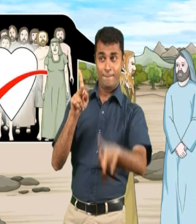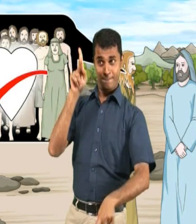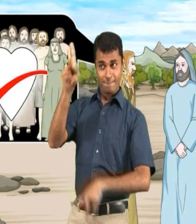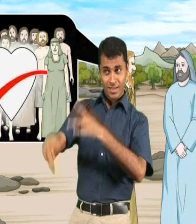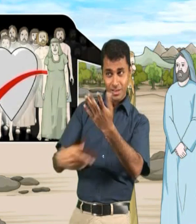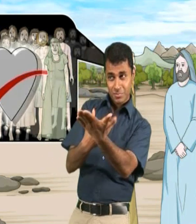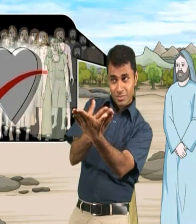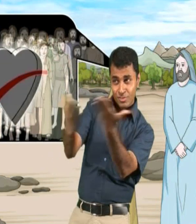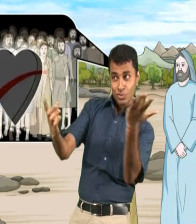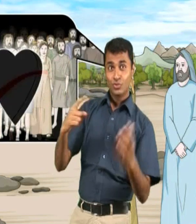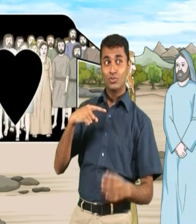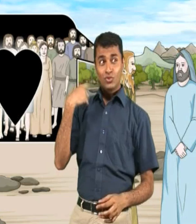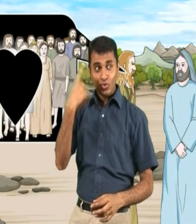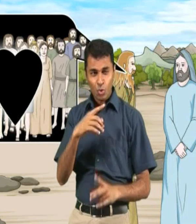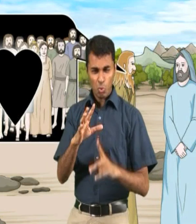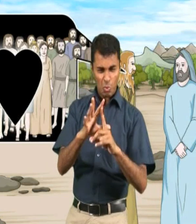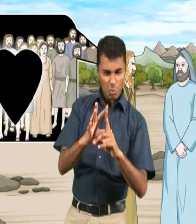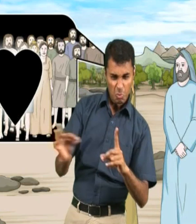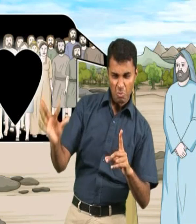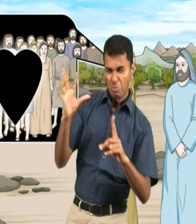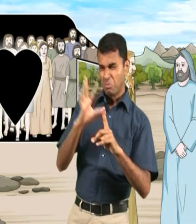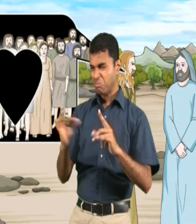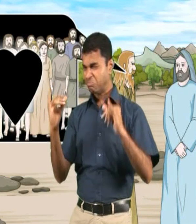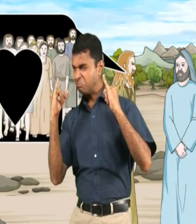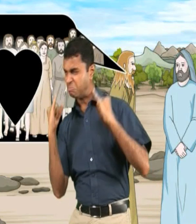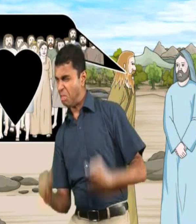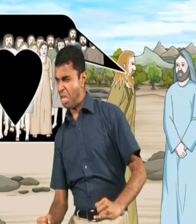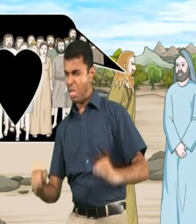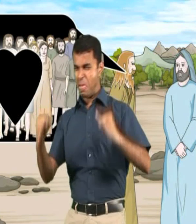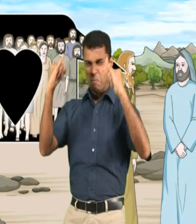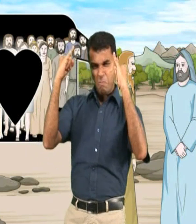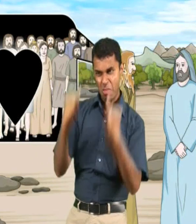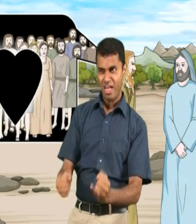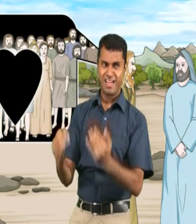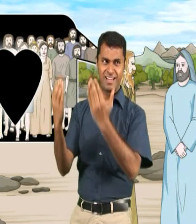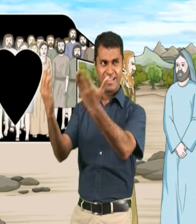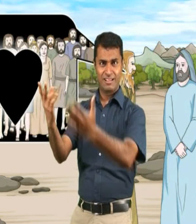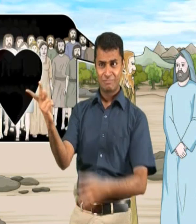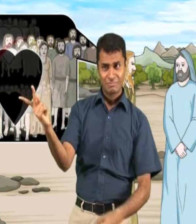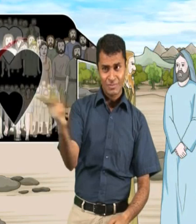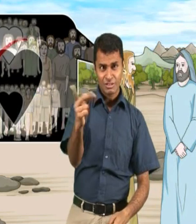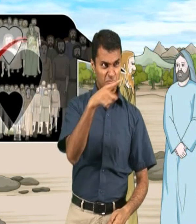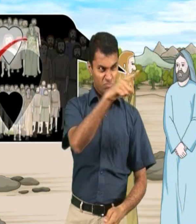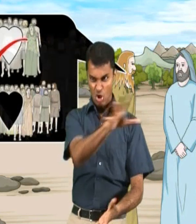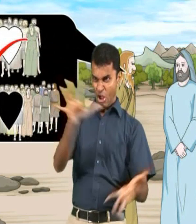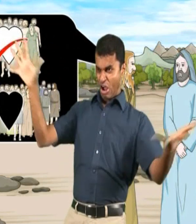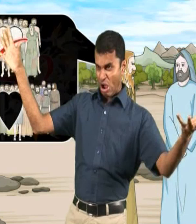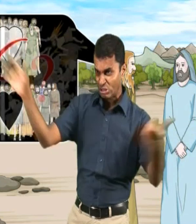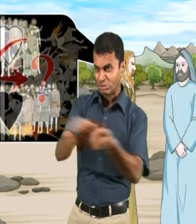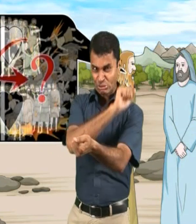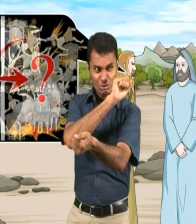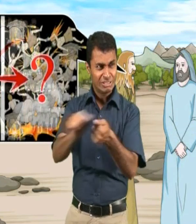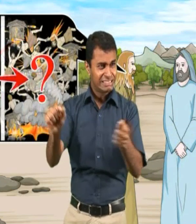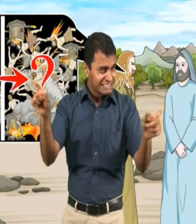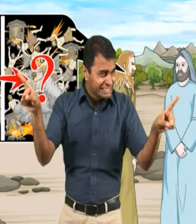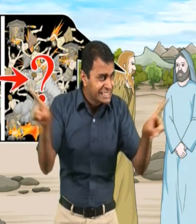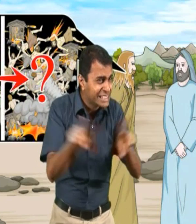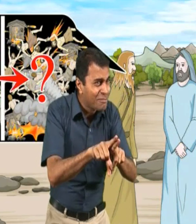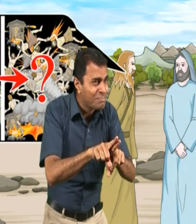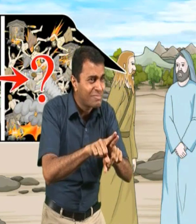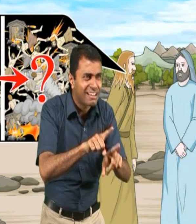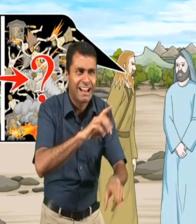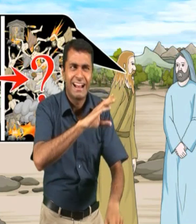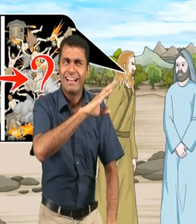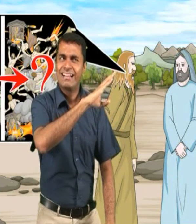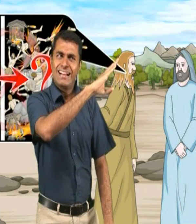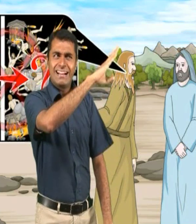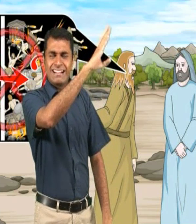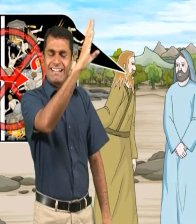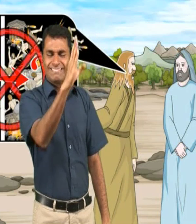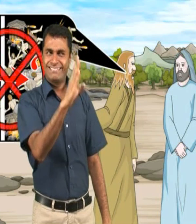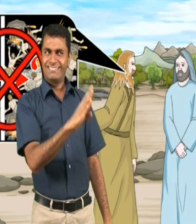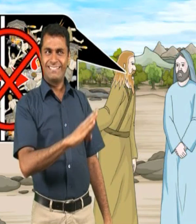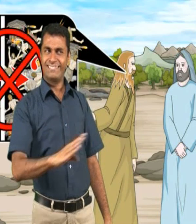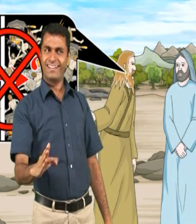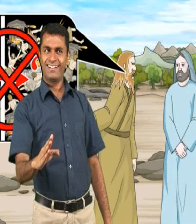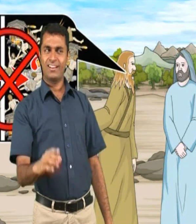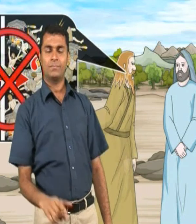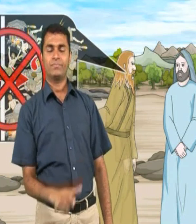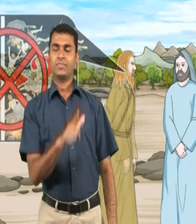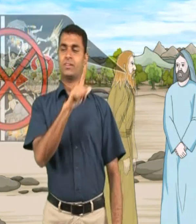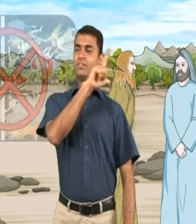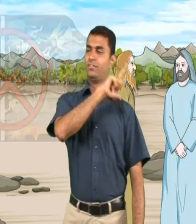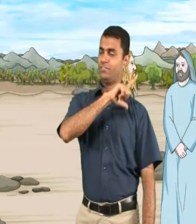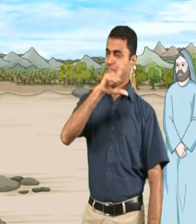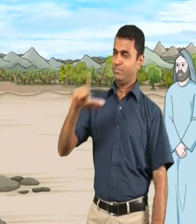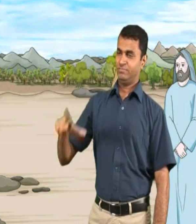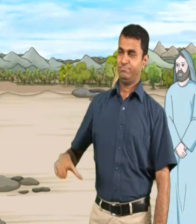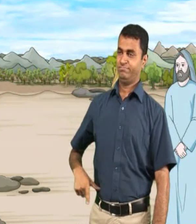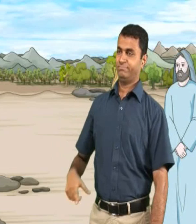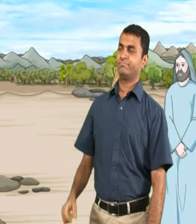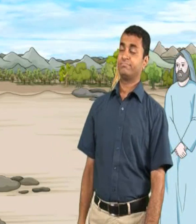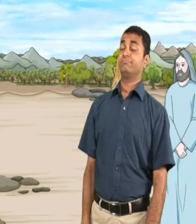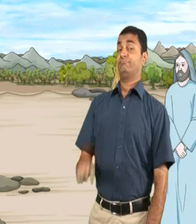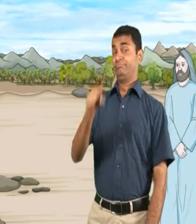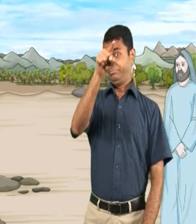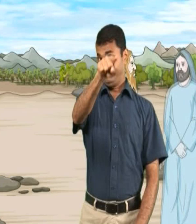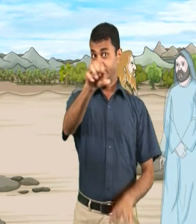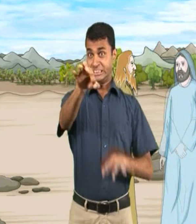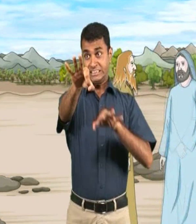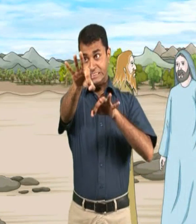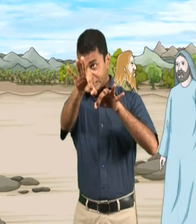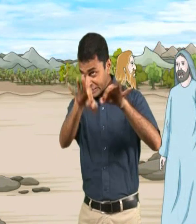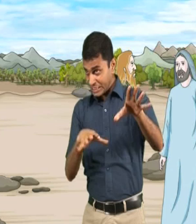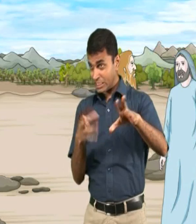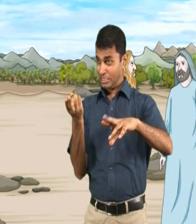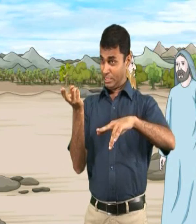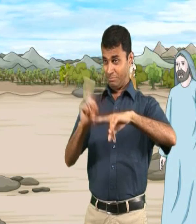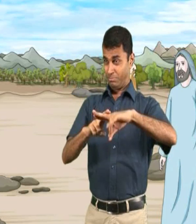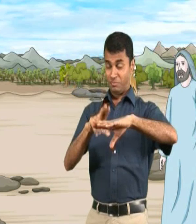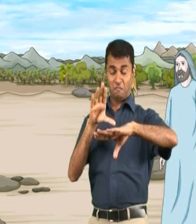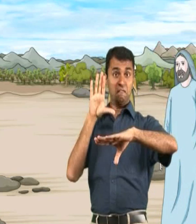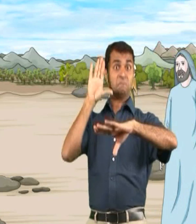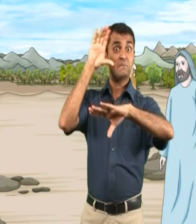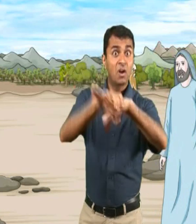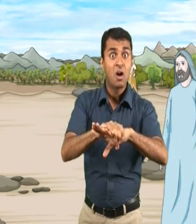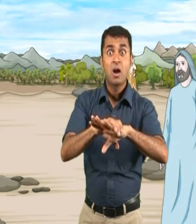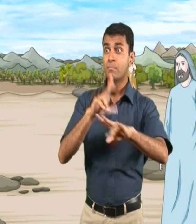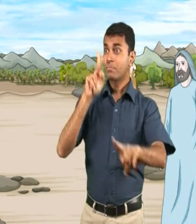Far be it from You! Will not the Judge of all the earth do what is right?”